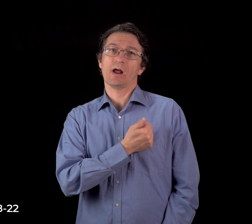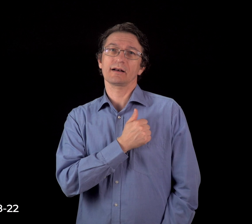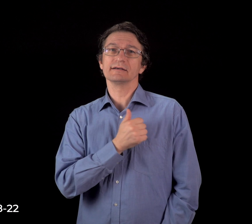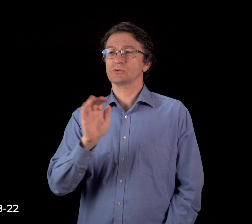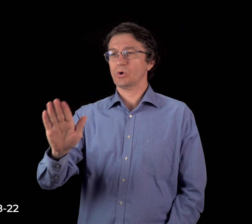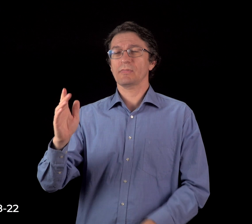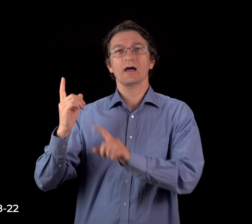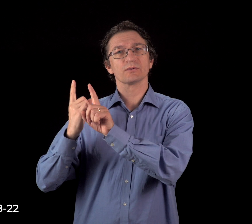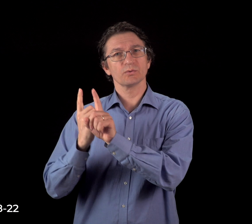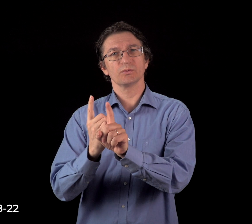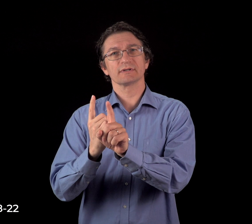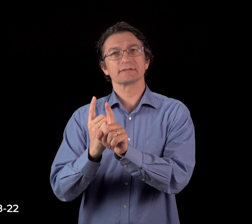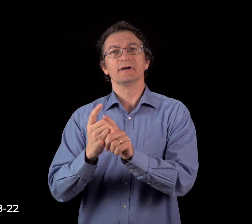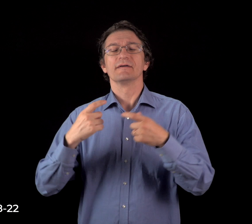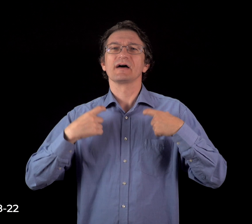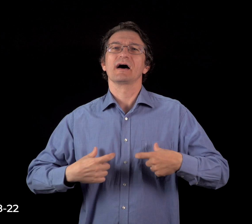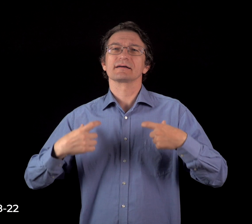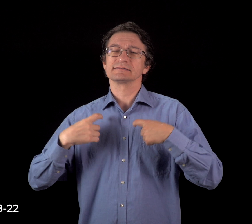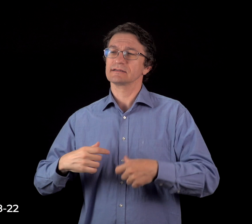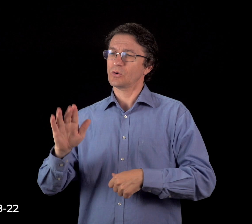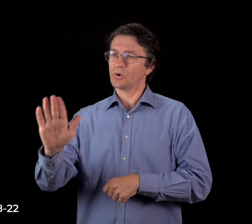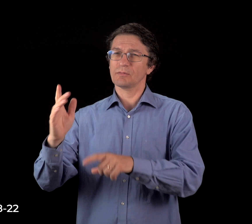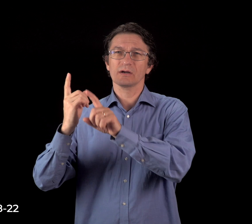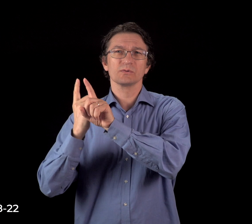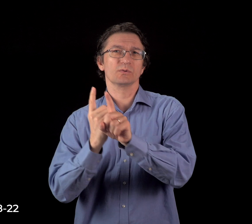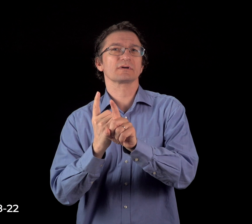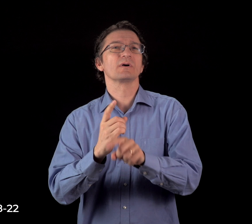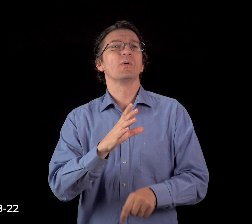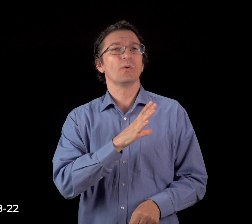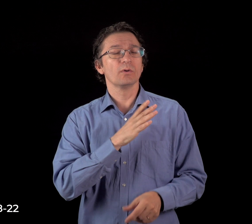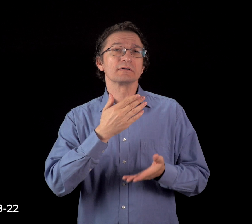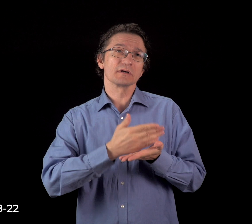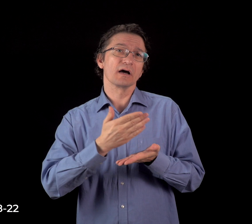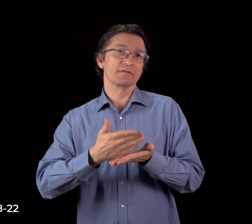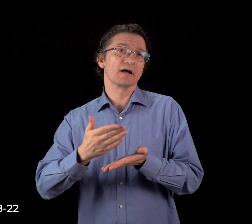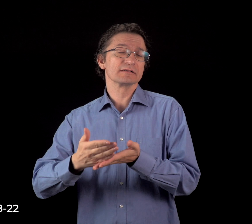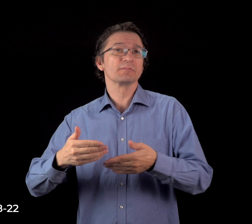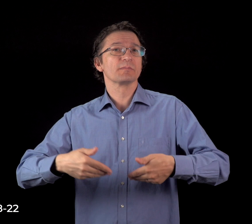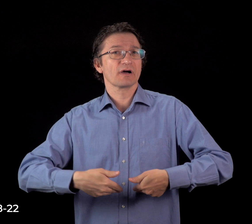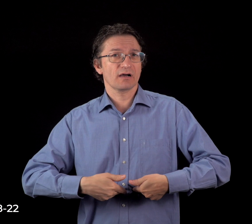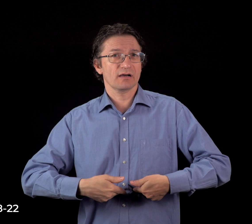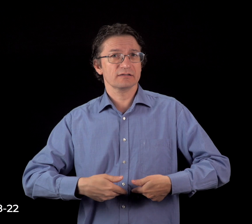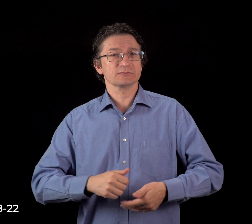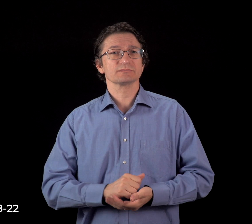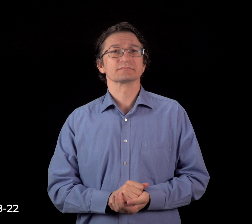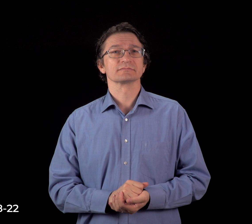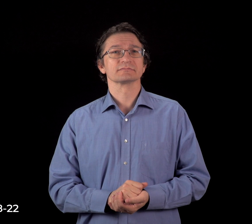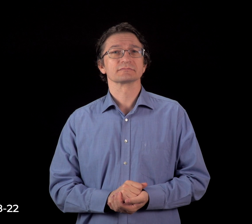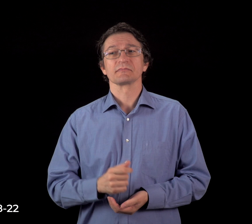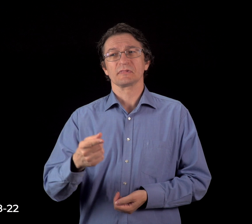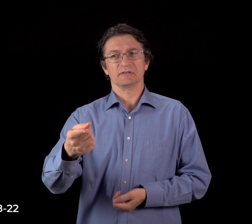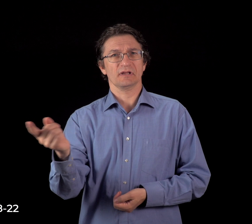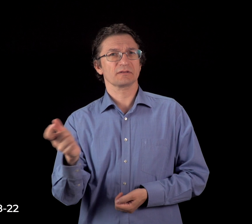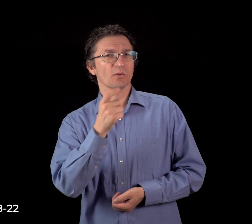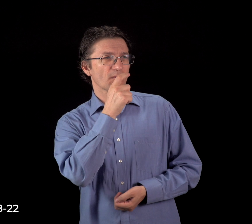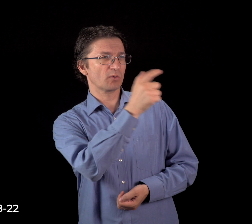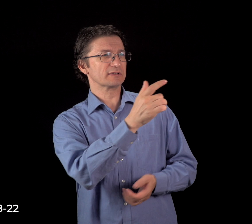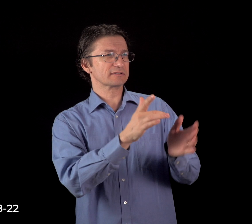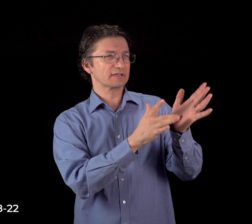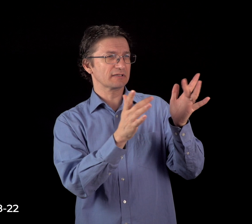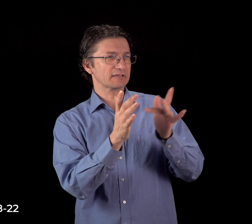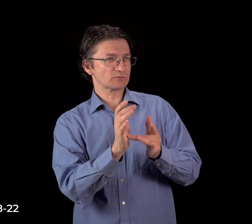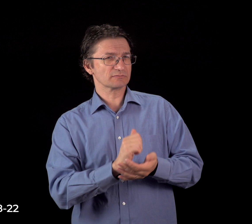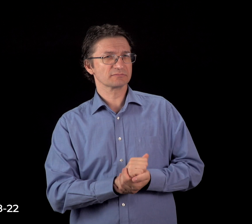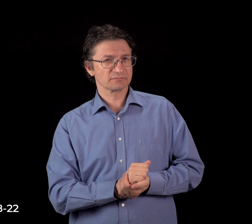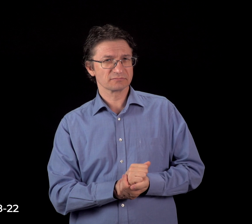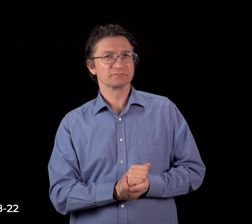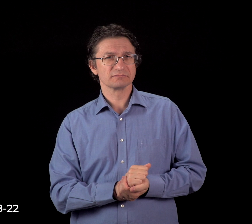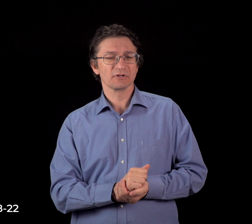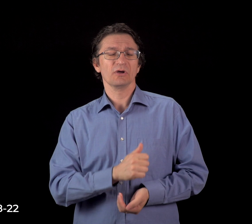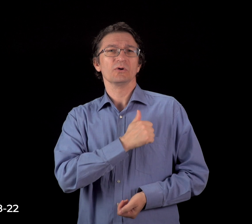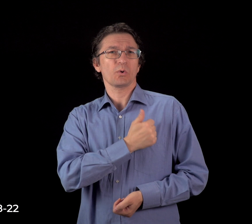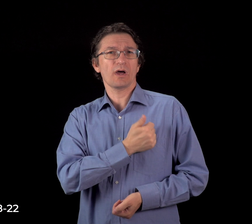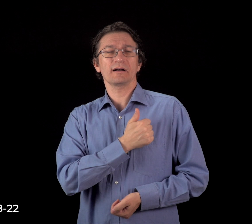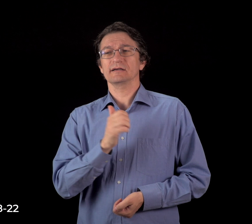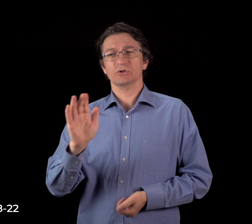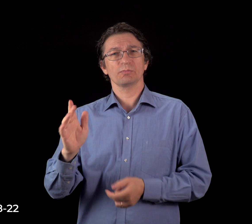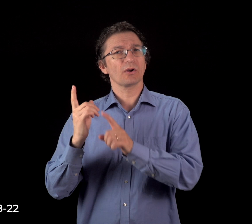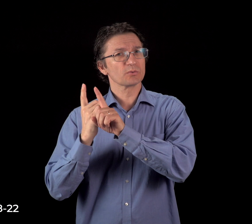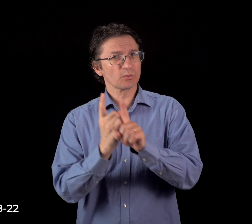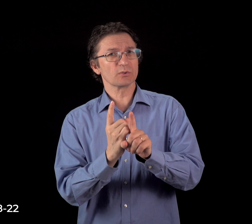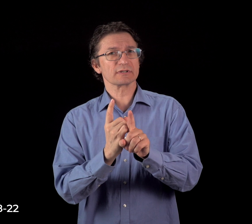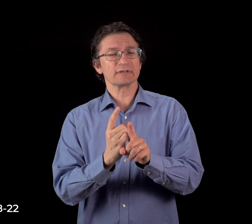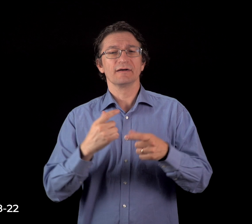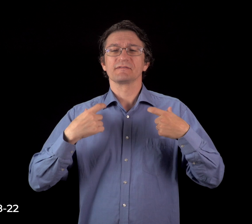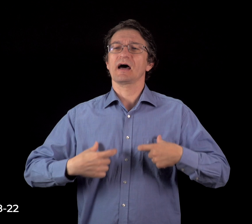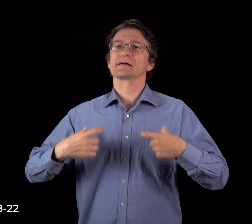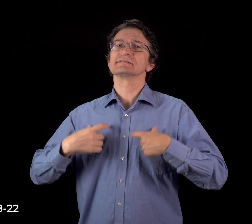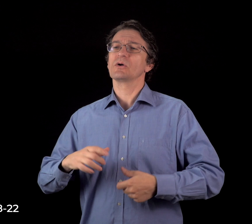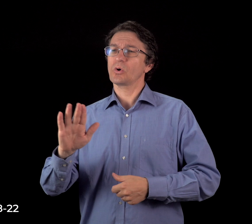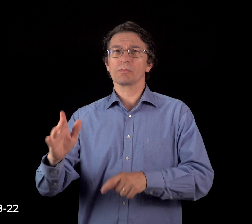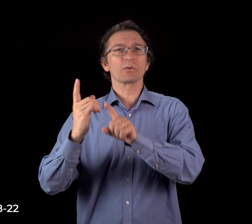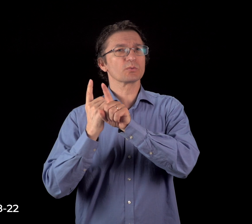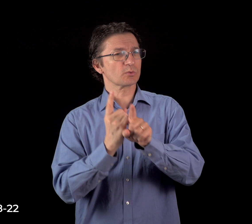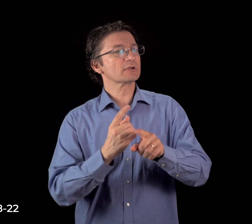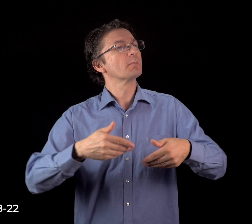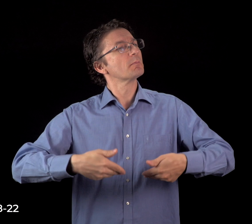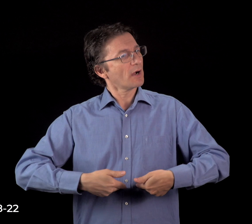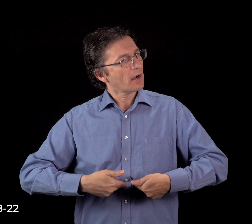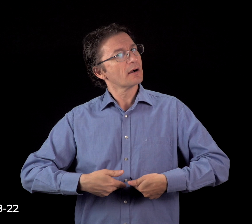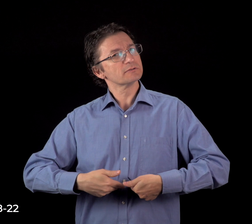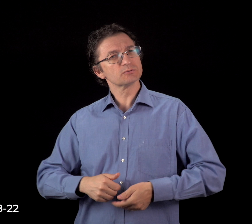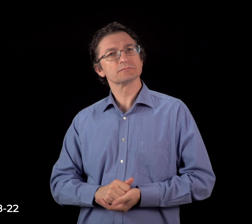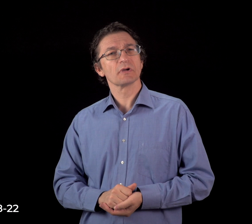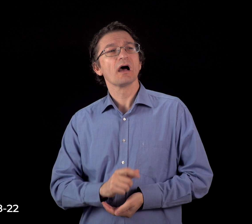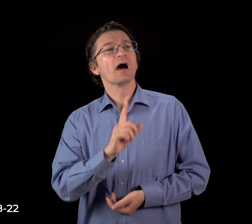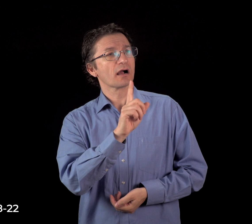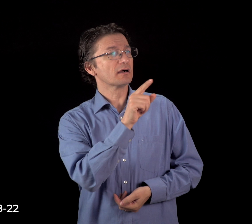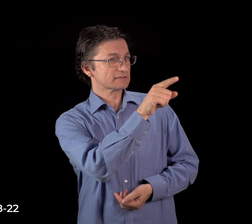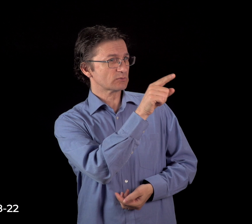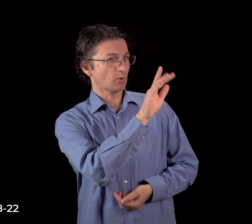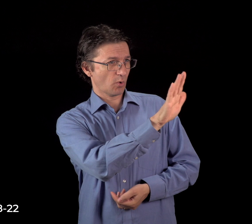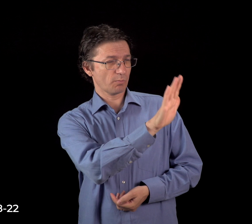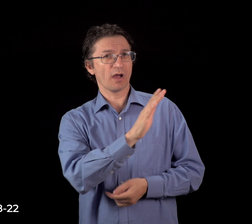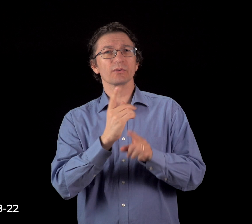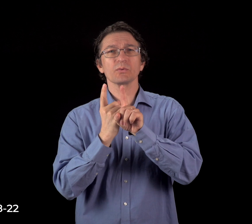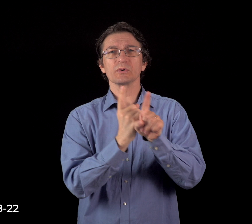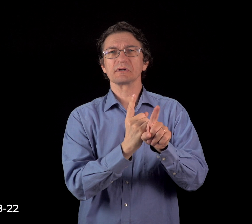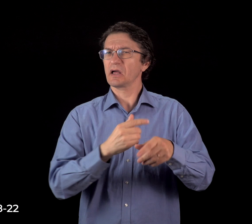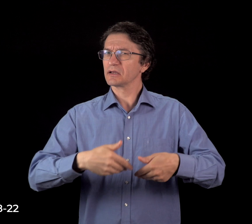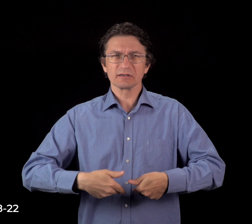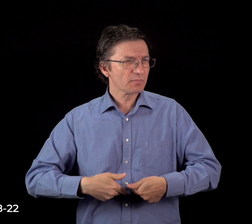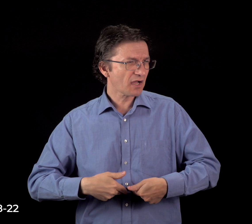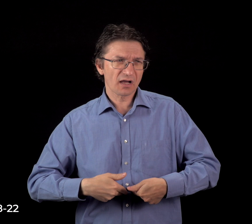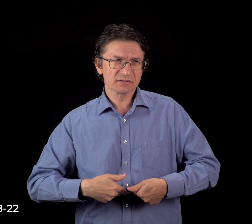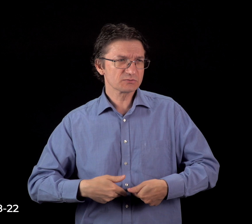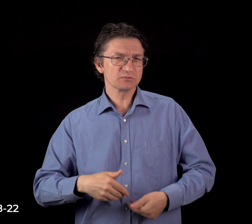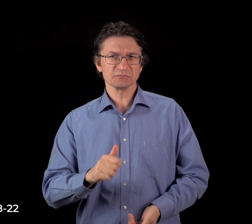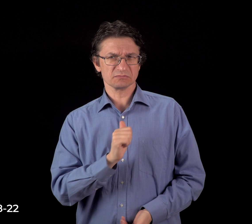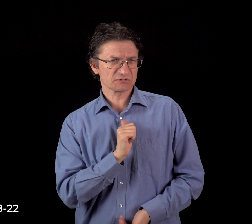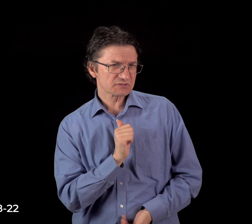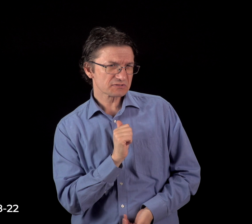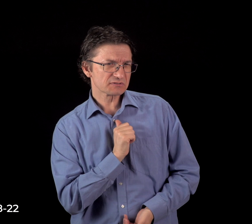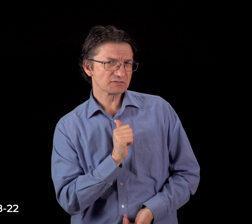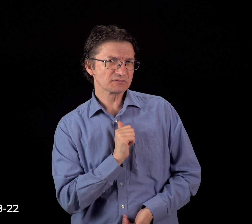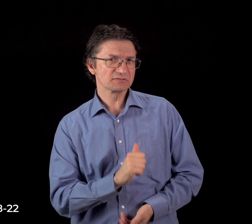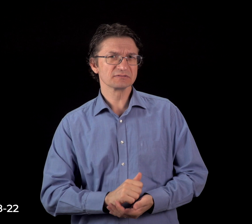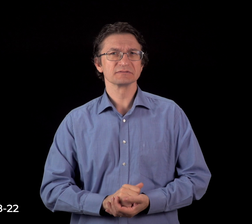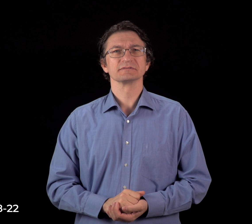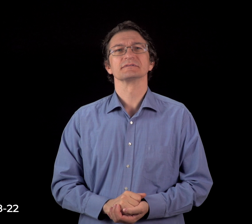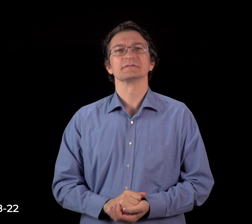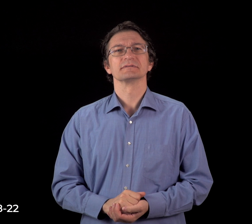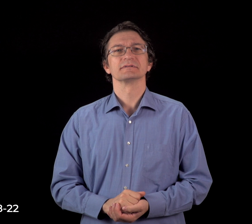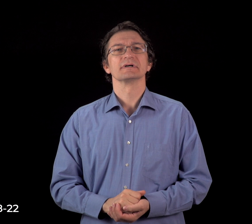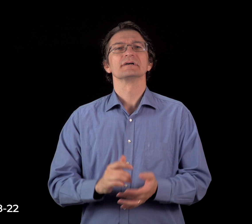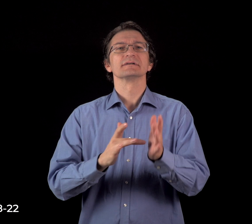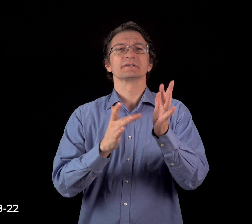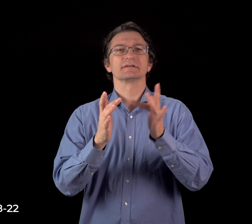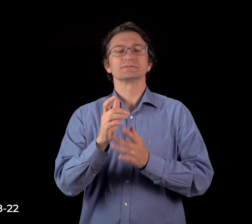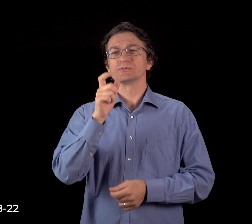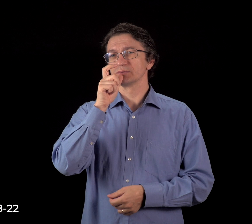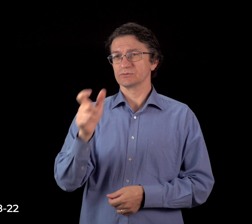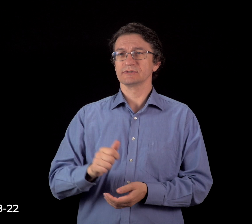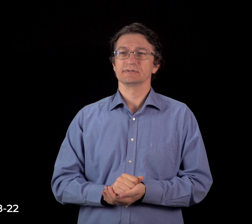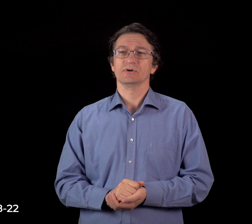So people came to Jesus and asked, “Why don’t Your disciples fast like John’s disciples and those of the Pharisees?”